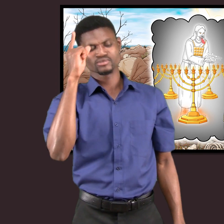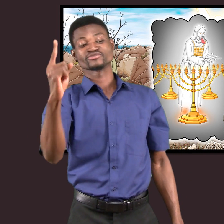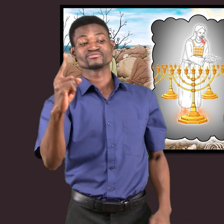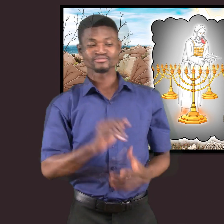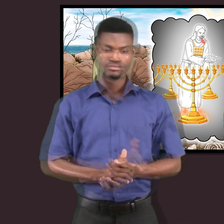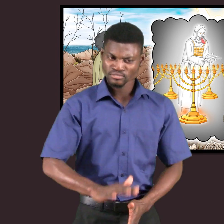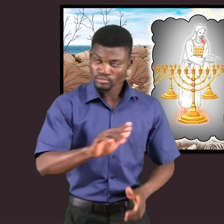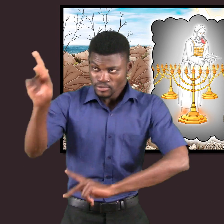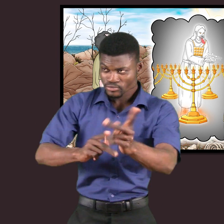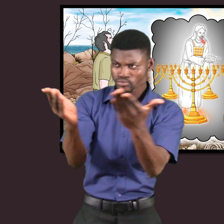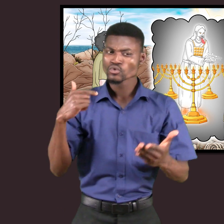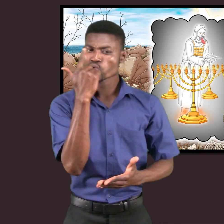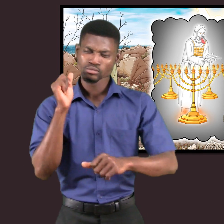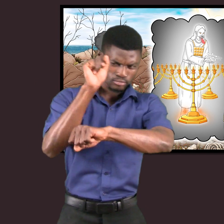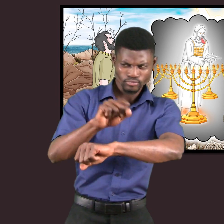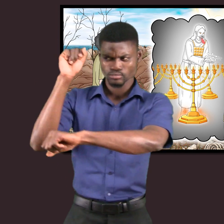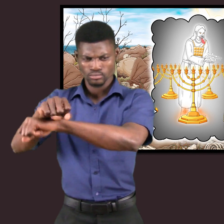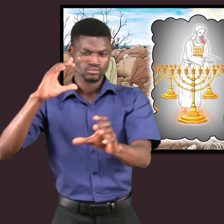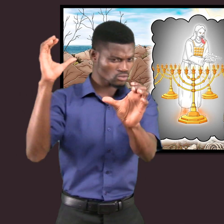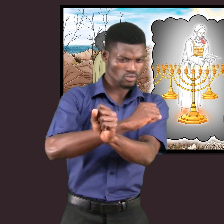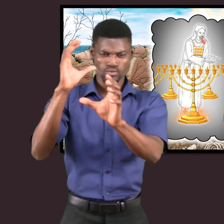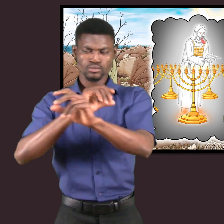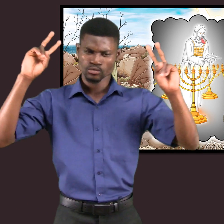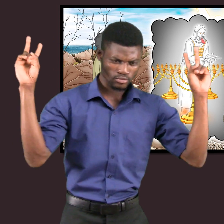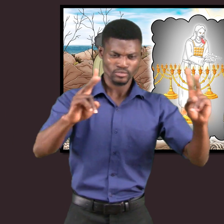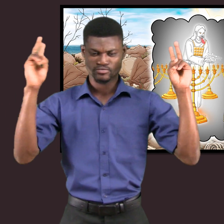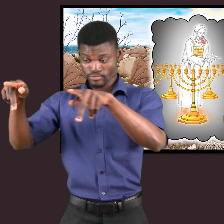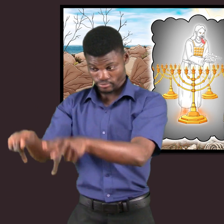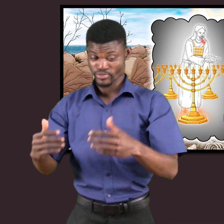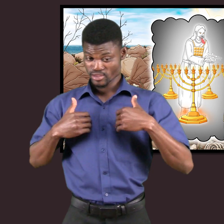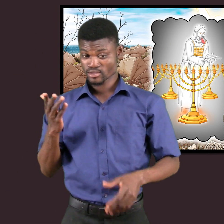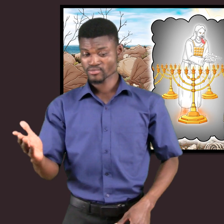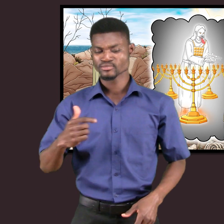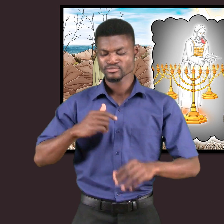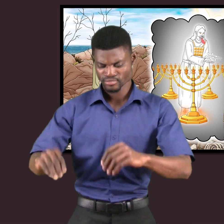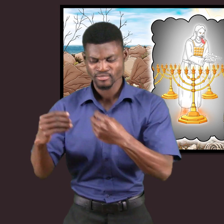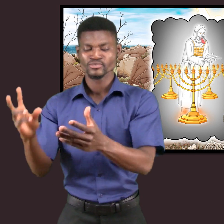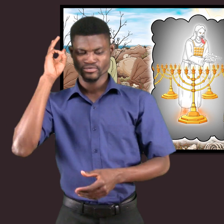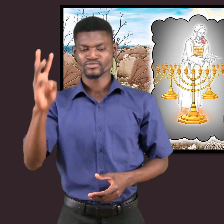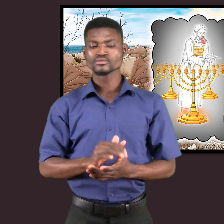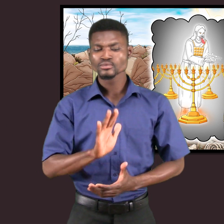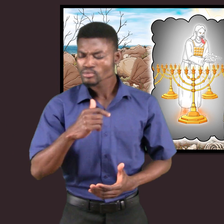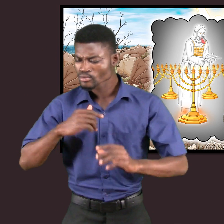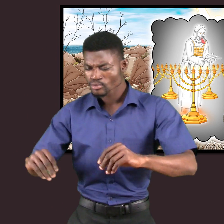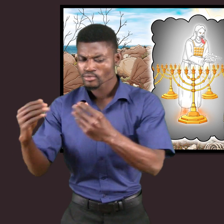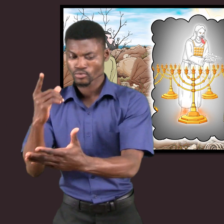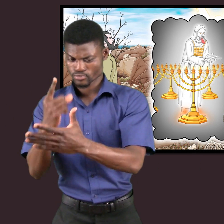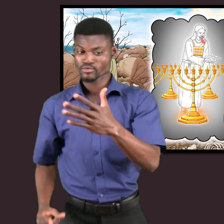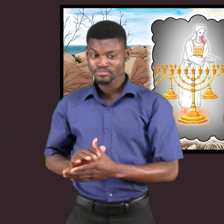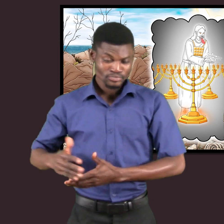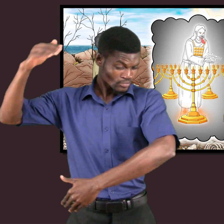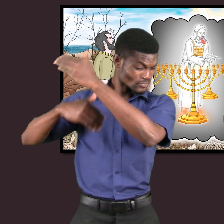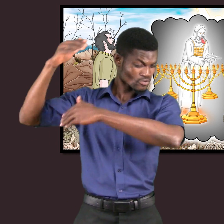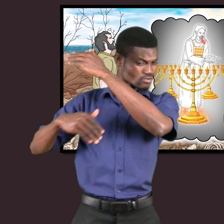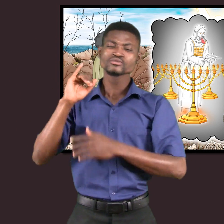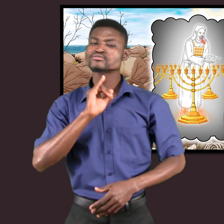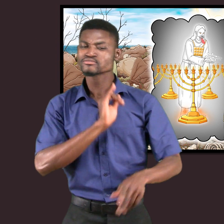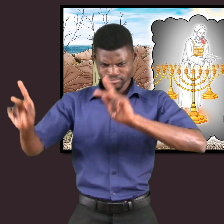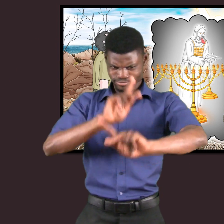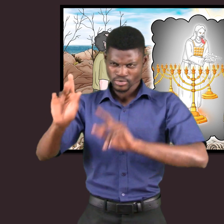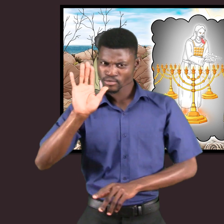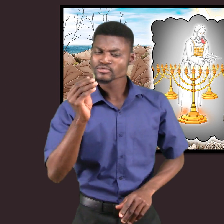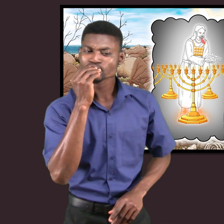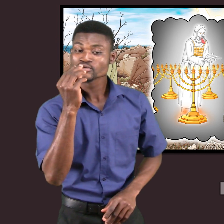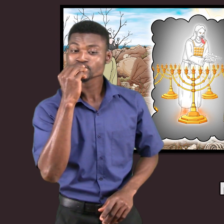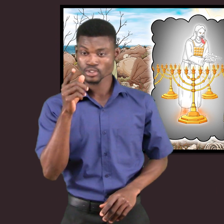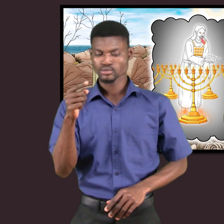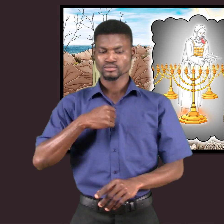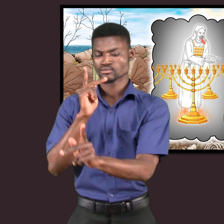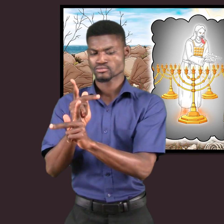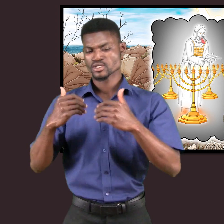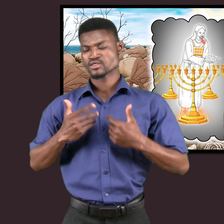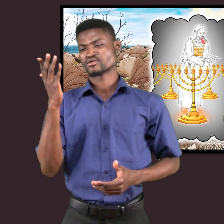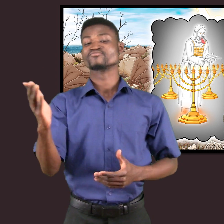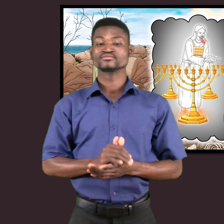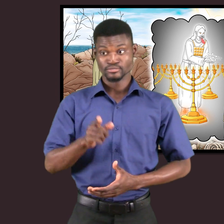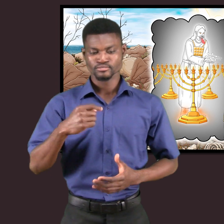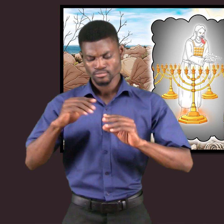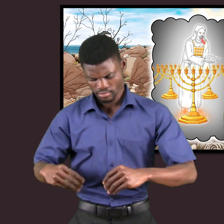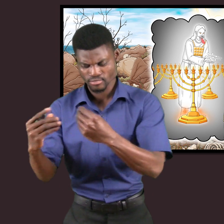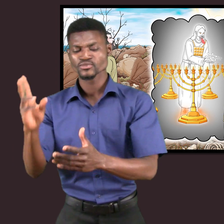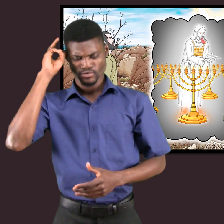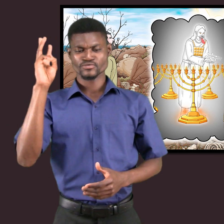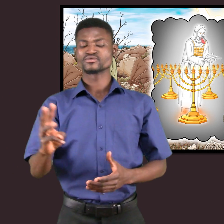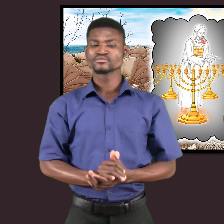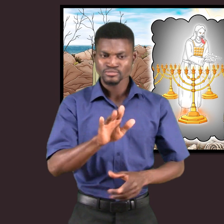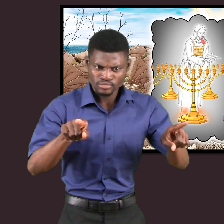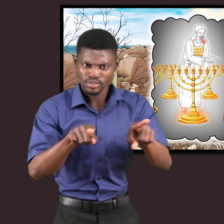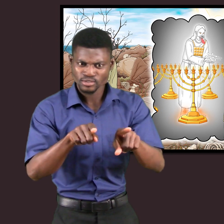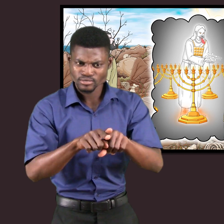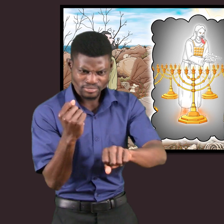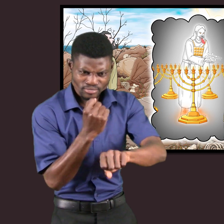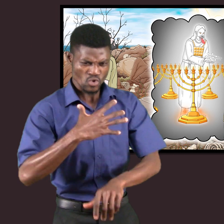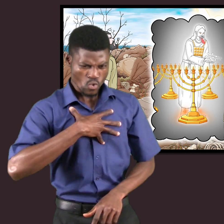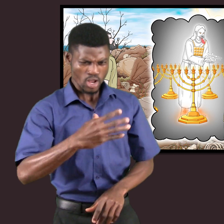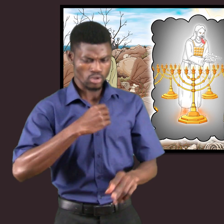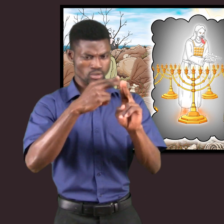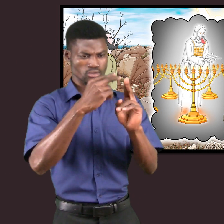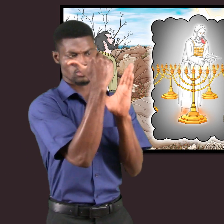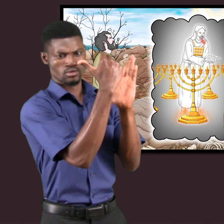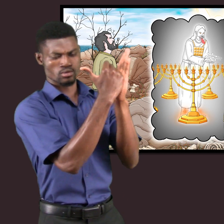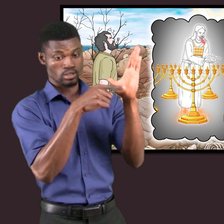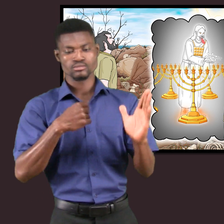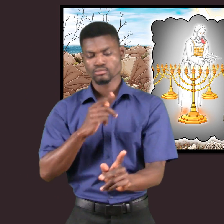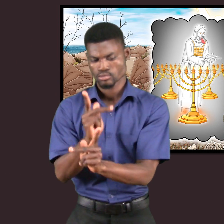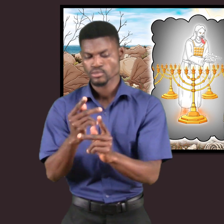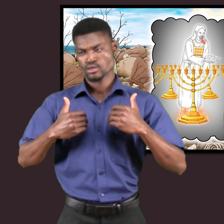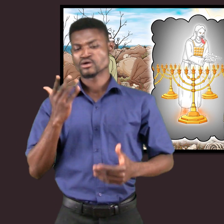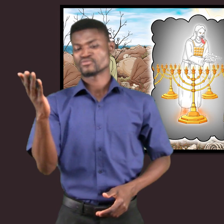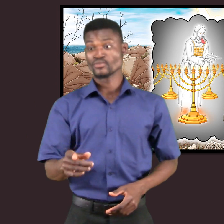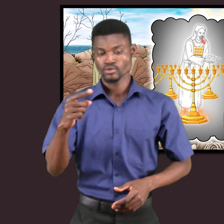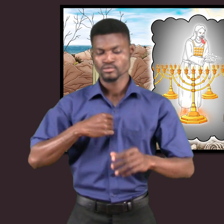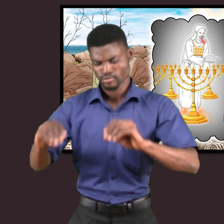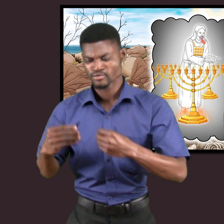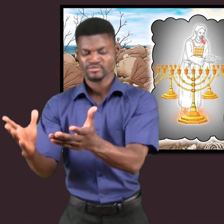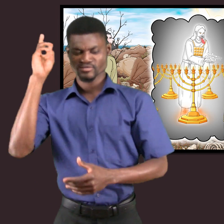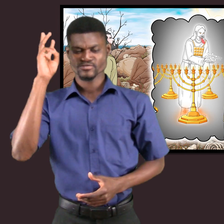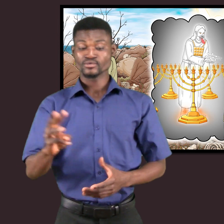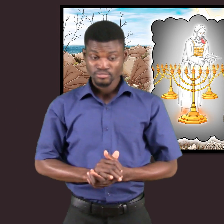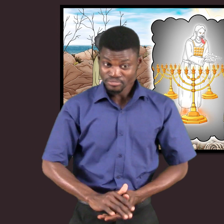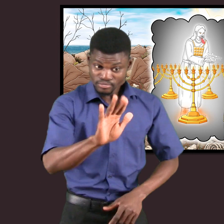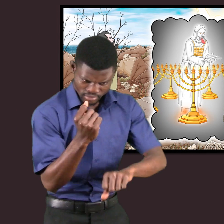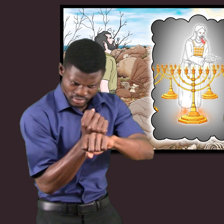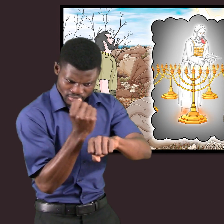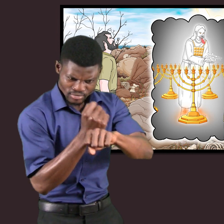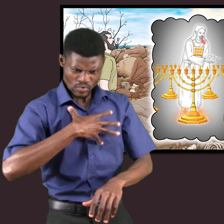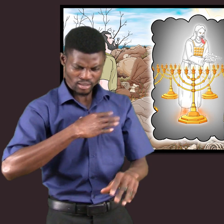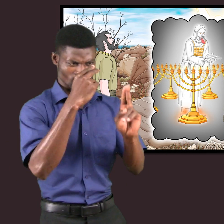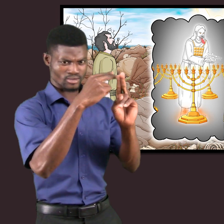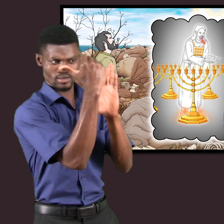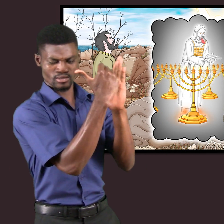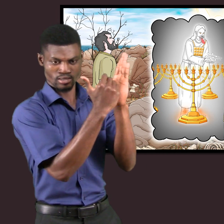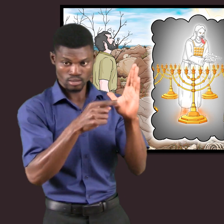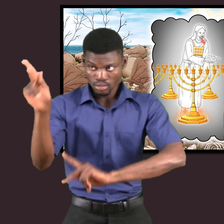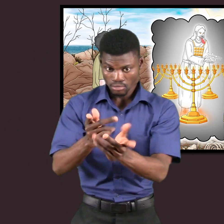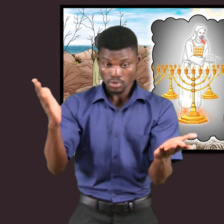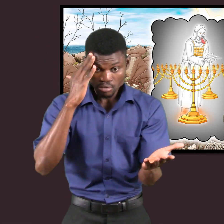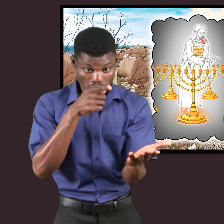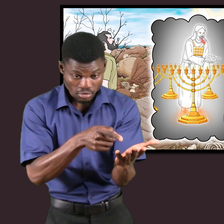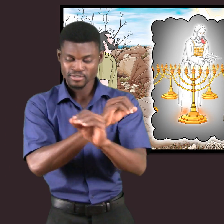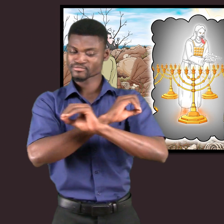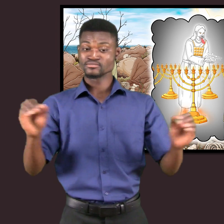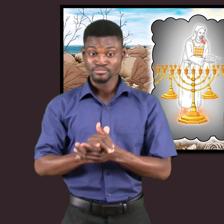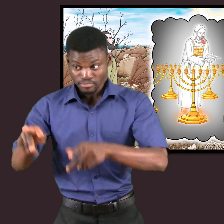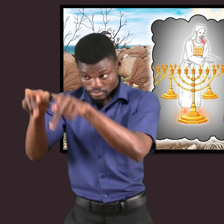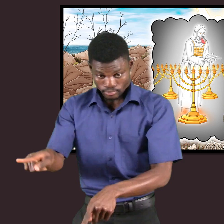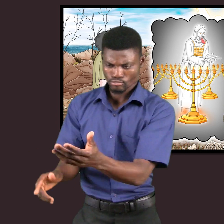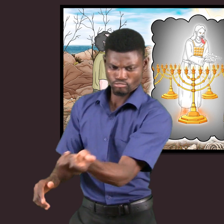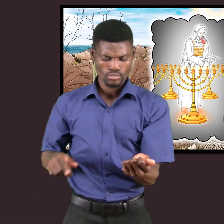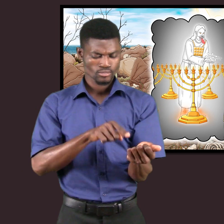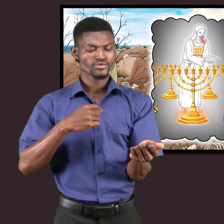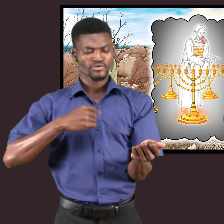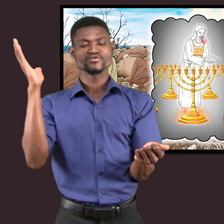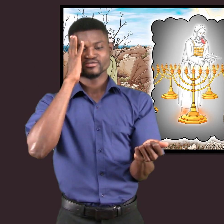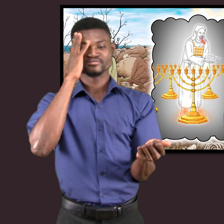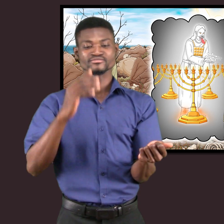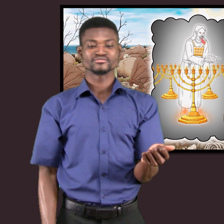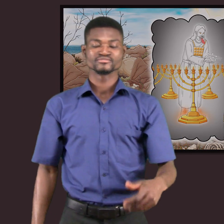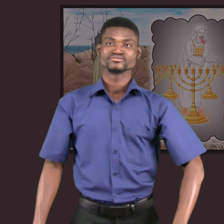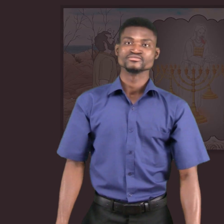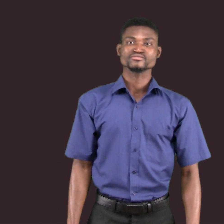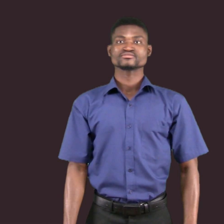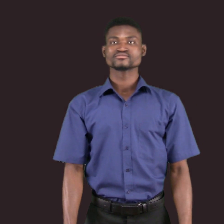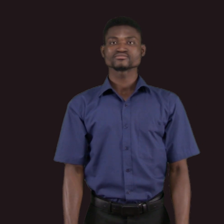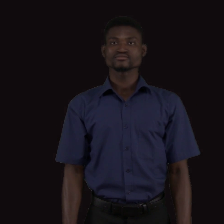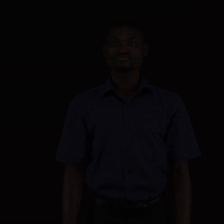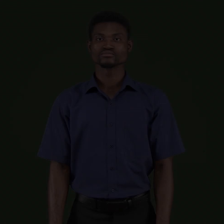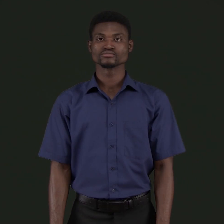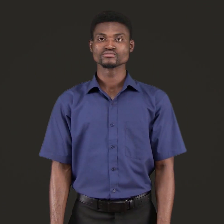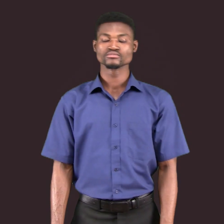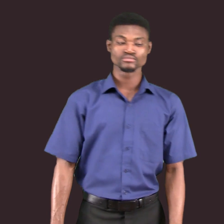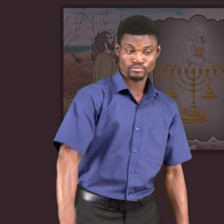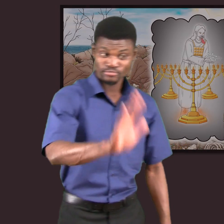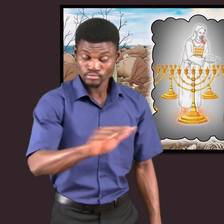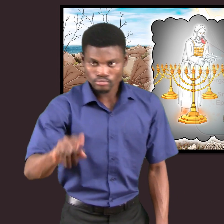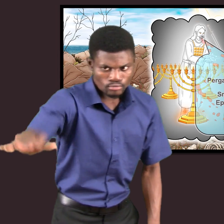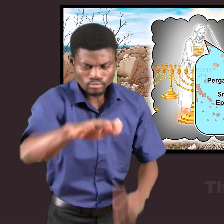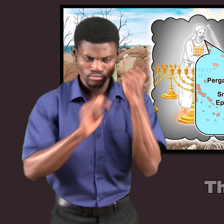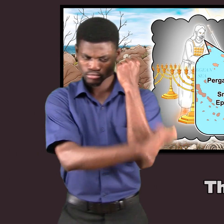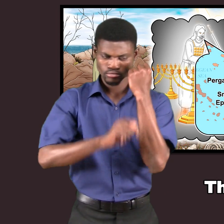To the one who overcomes, I will give the hidden manna. I will also give him a white stone inscribed with a new name, known only to the one who receives it.